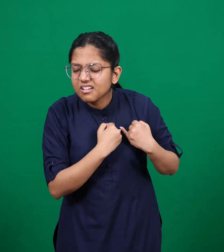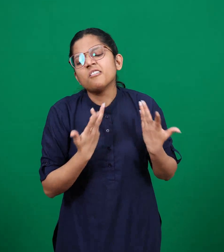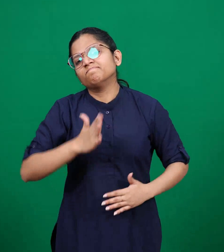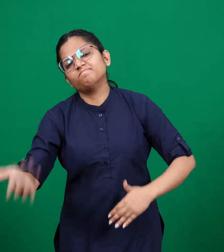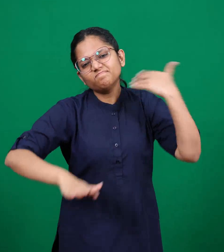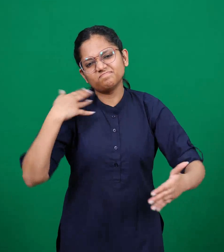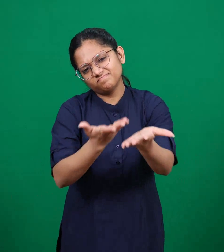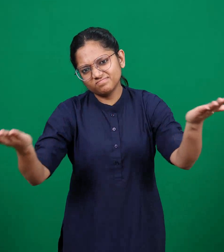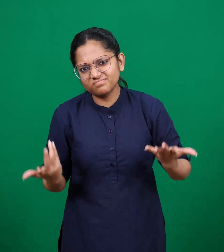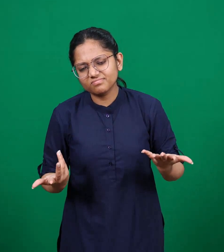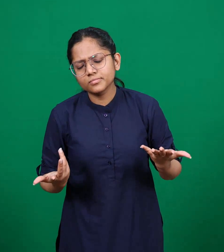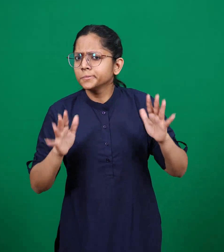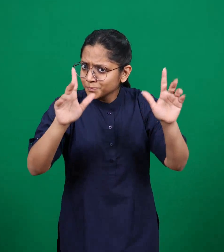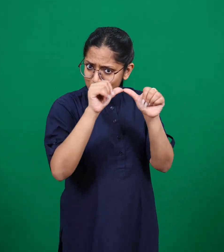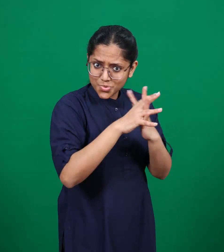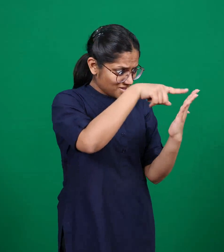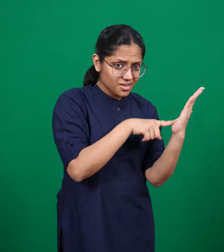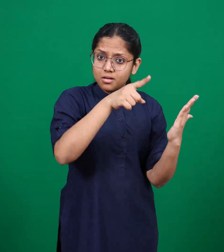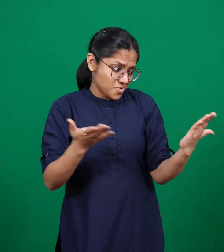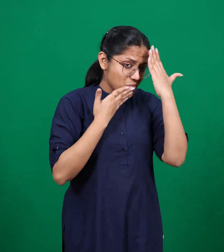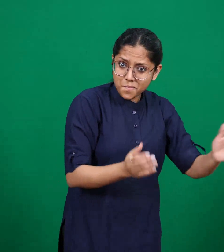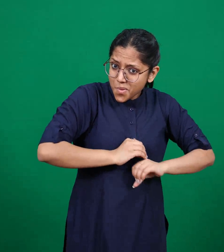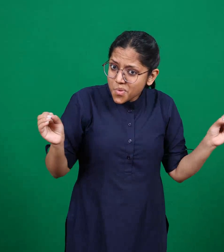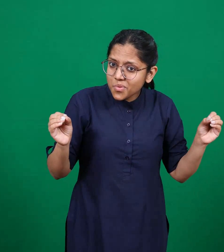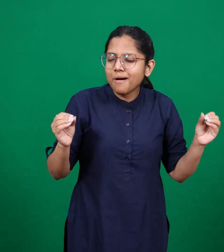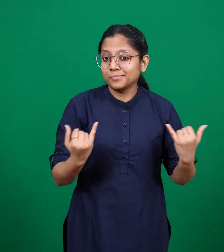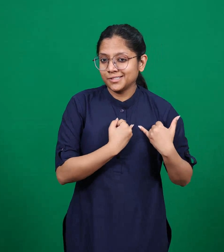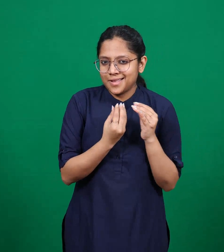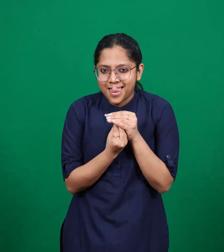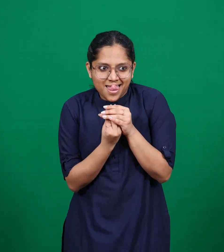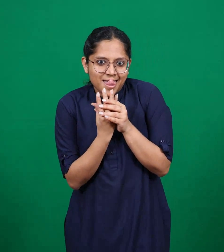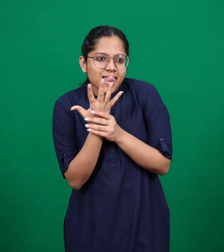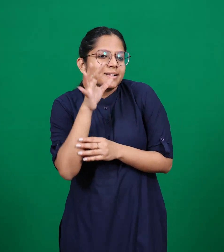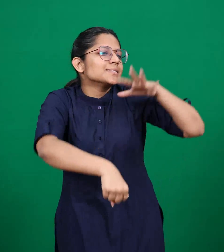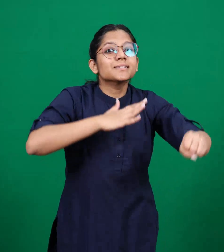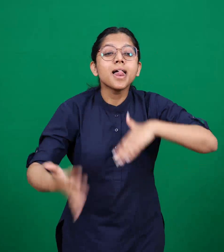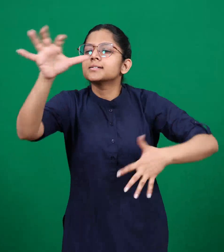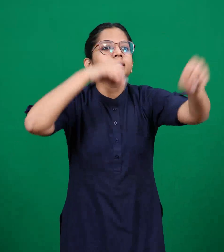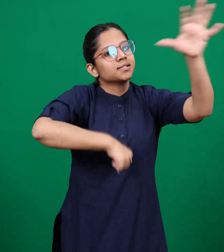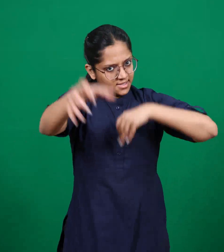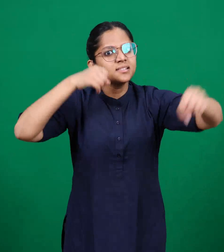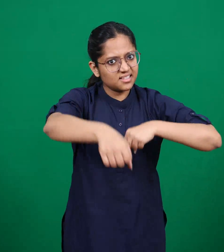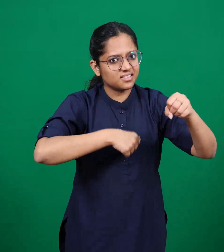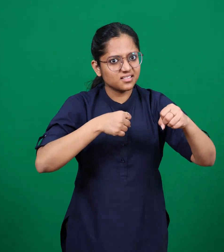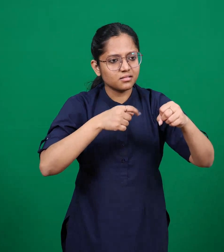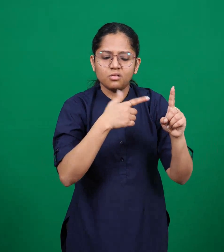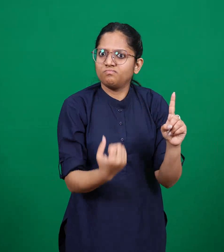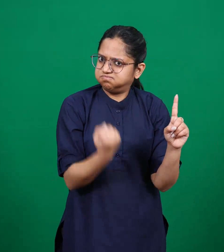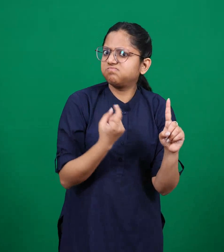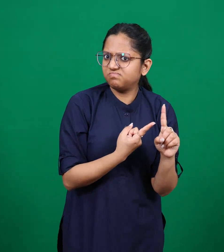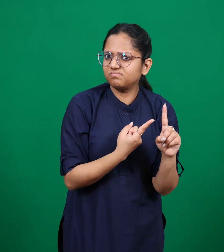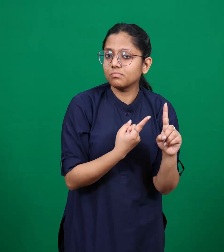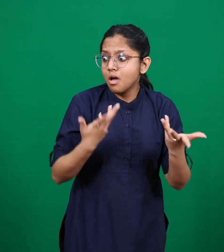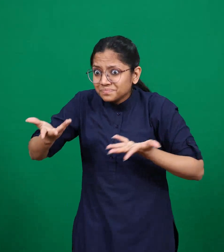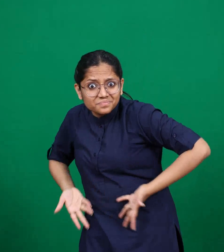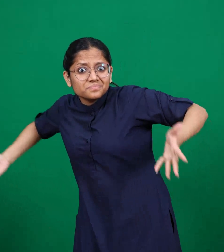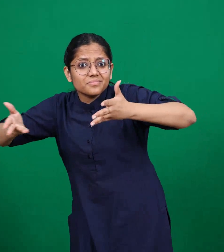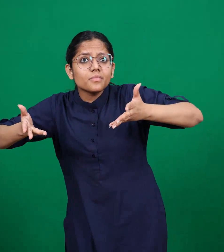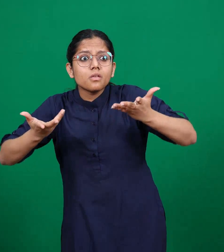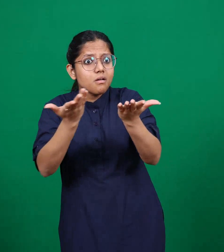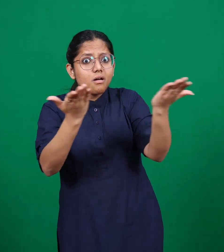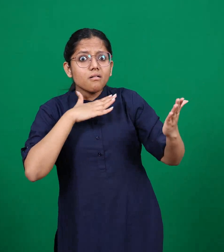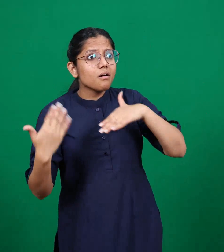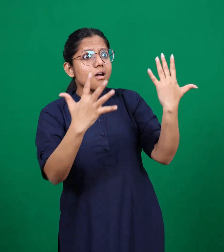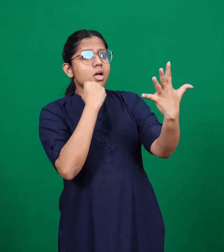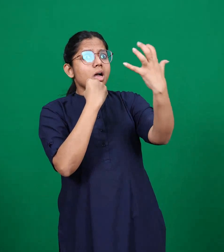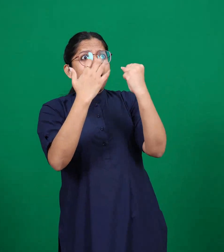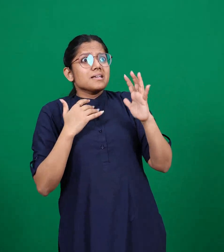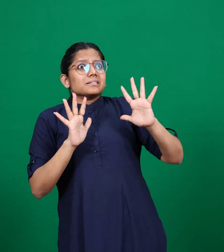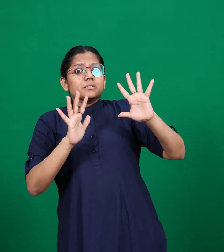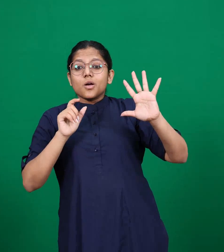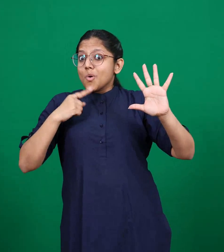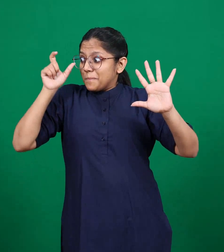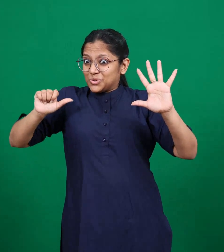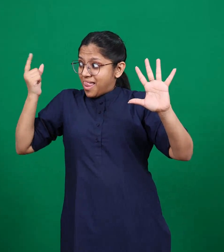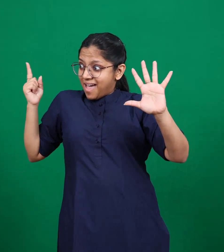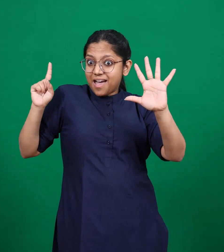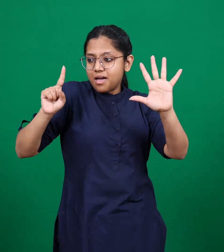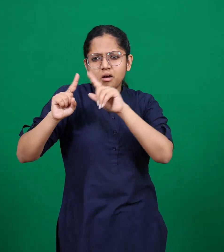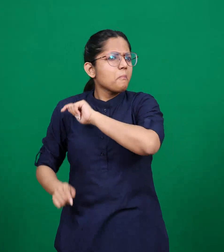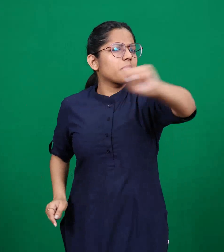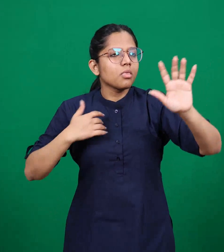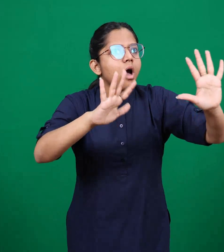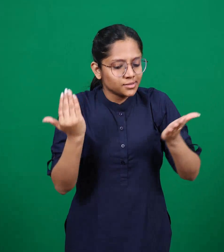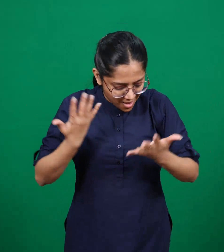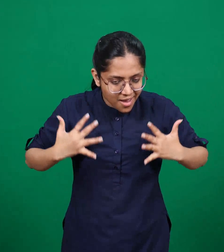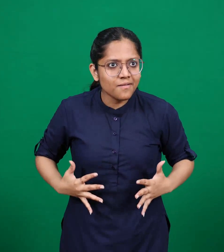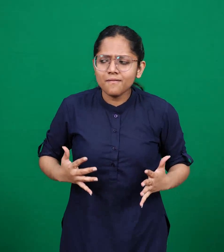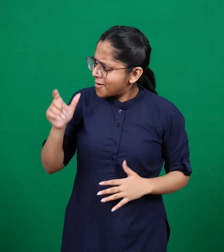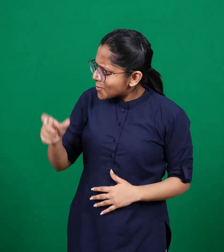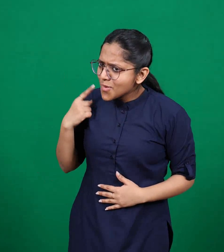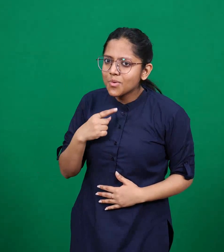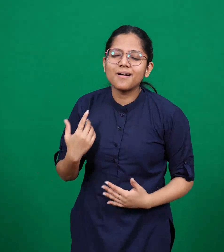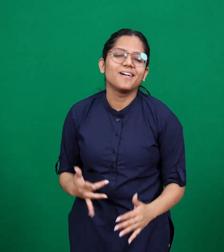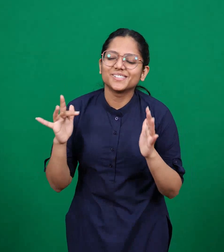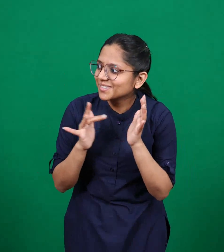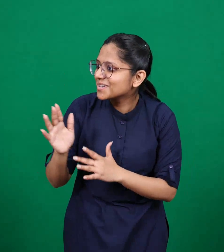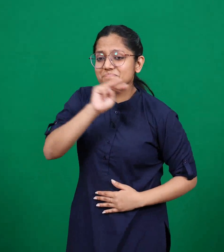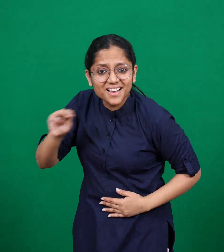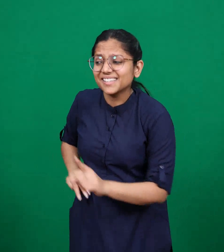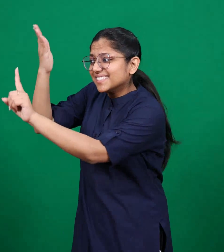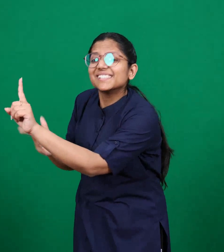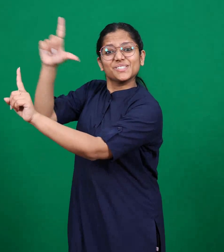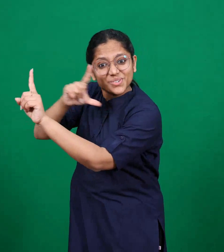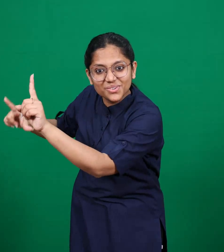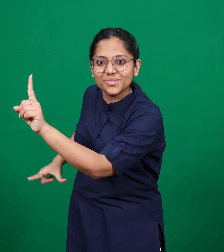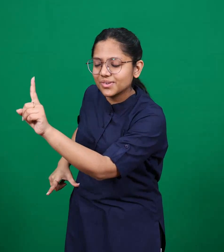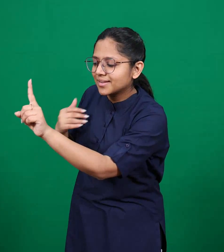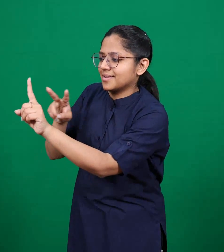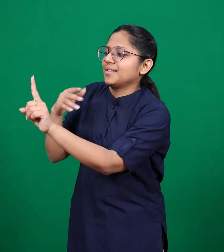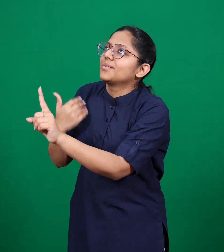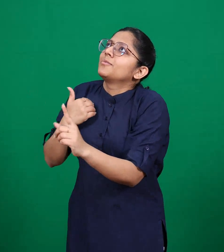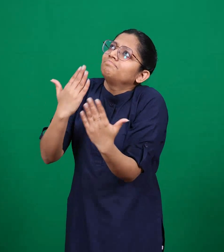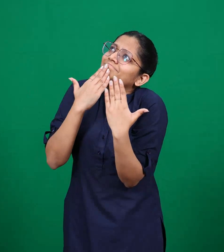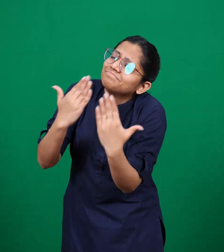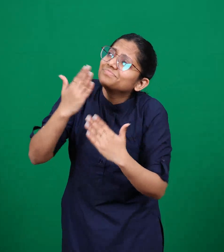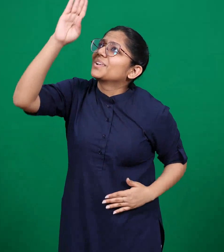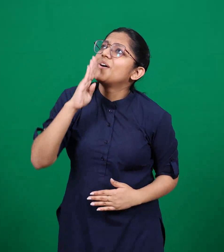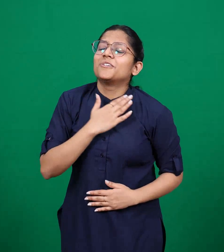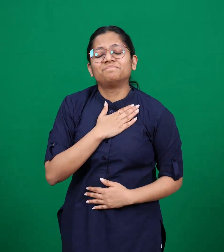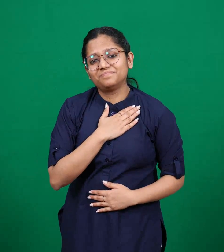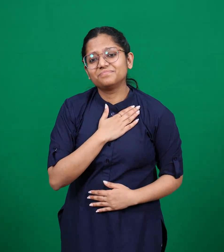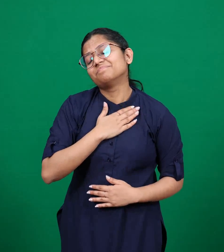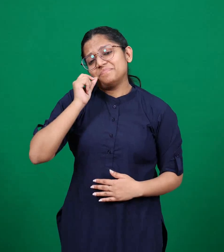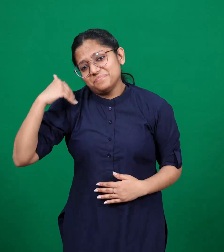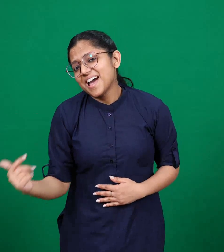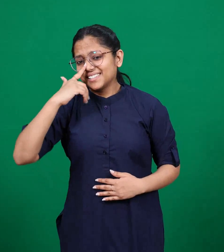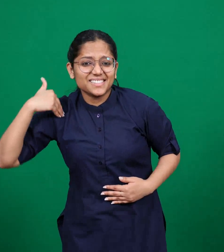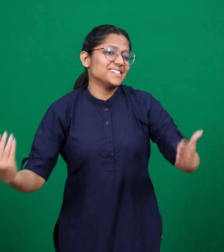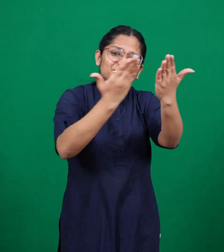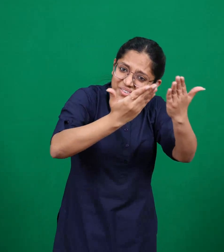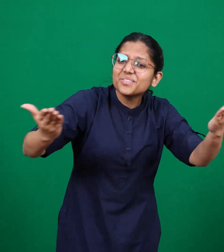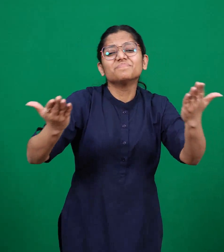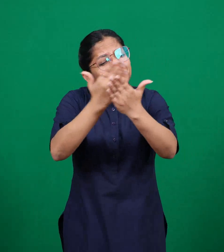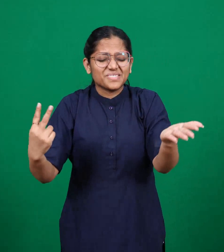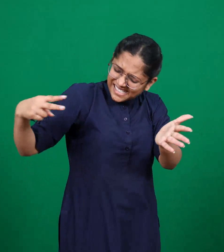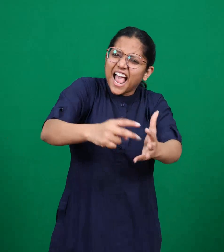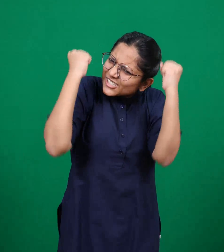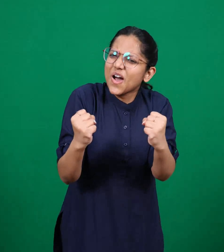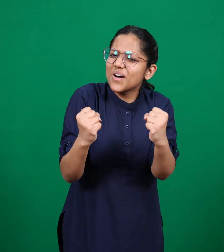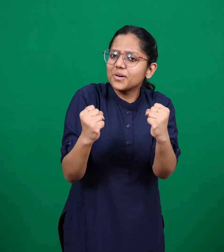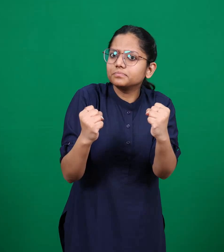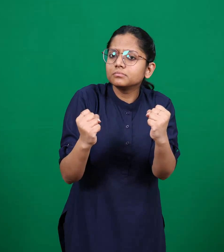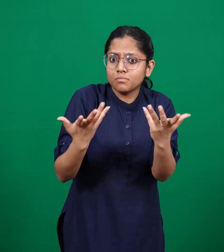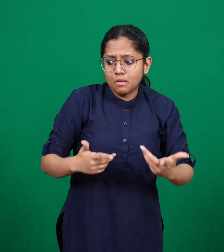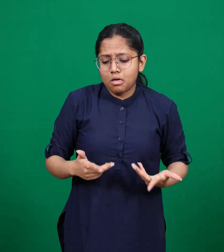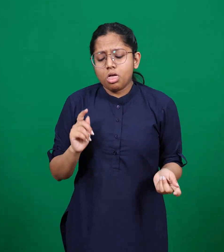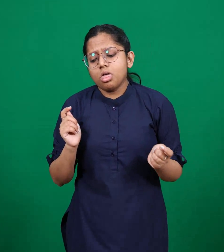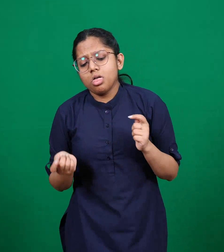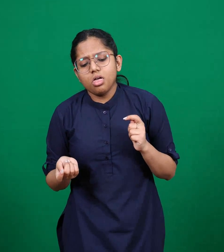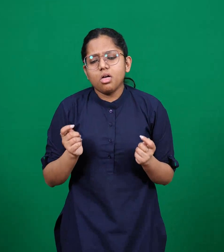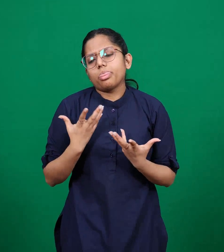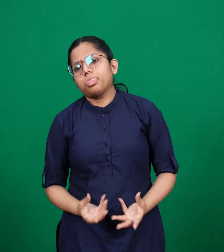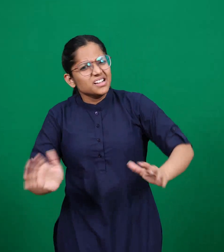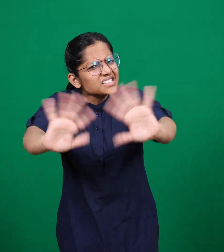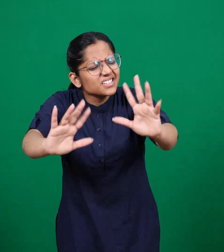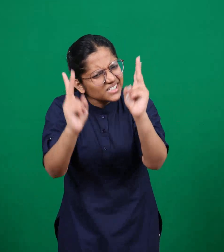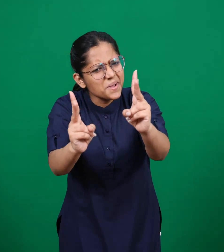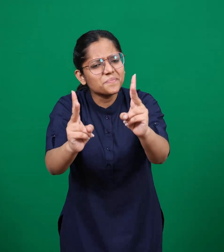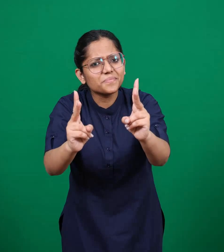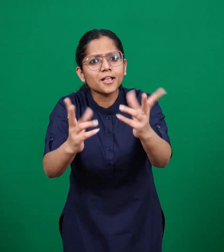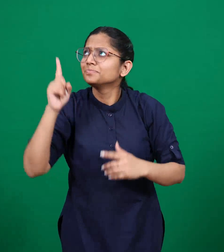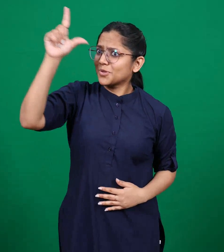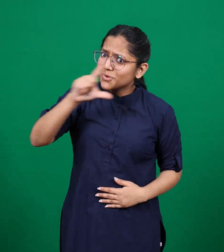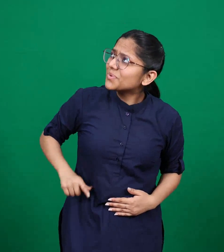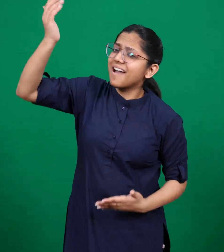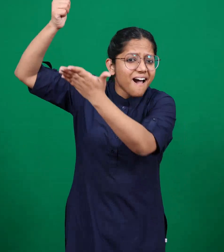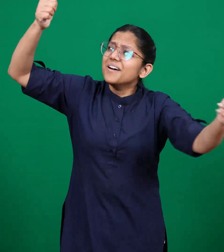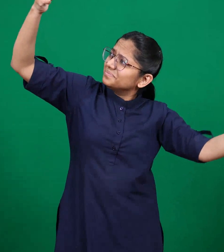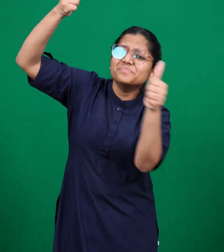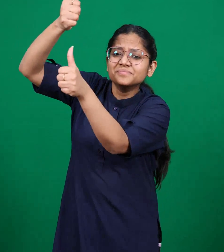But thanks be to God, who gives us the victory through our Lord Jesus Christ! Therefore, my beloved brothers, be steadfast and immovable.